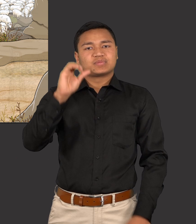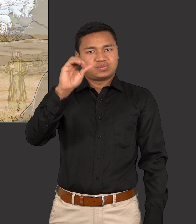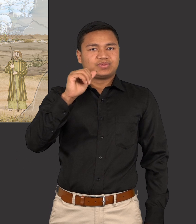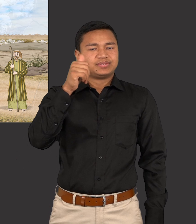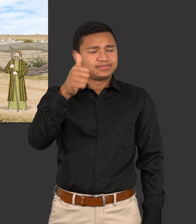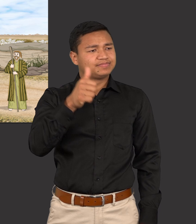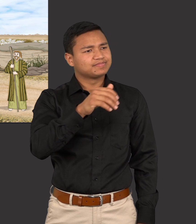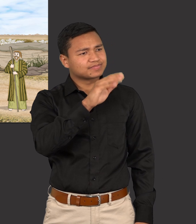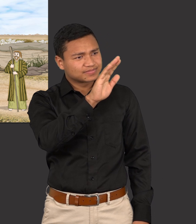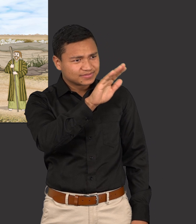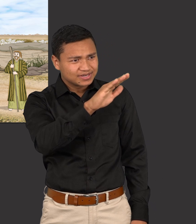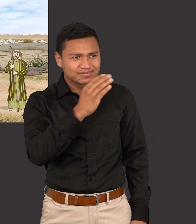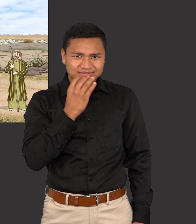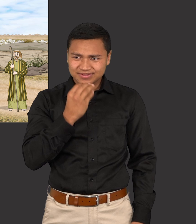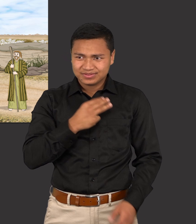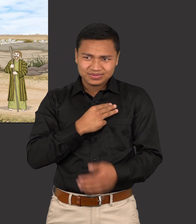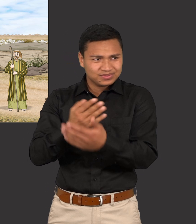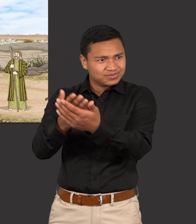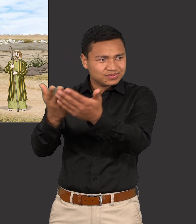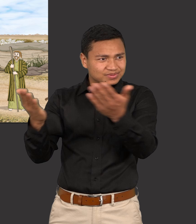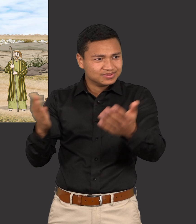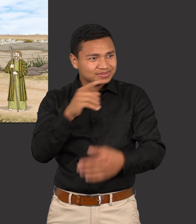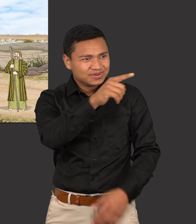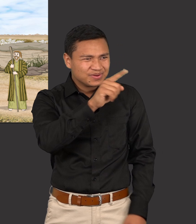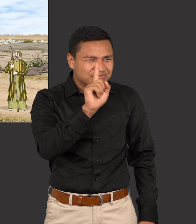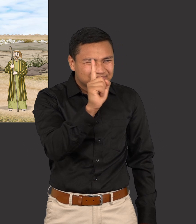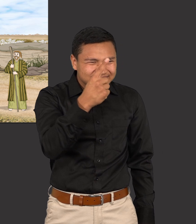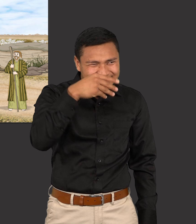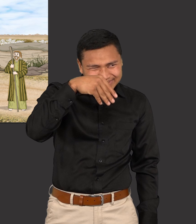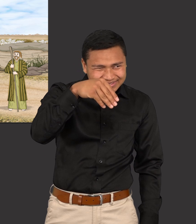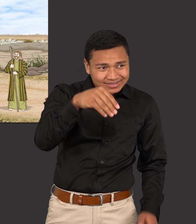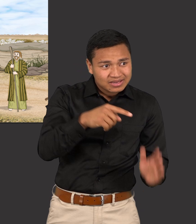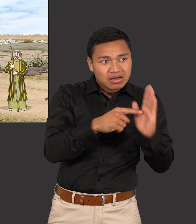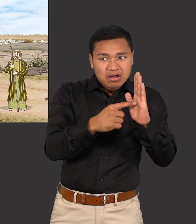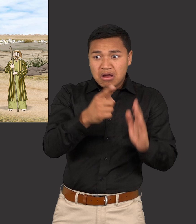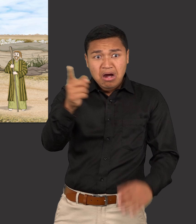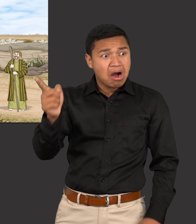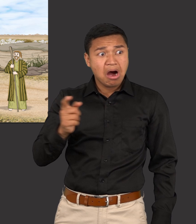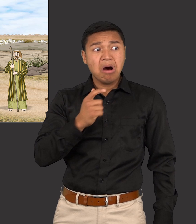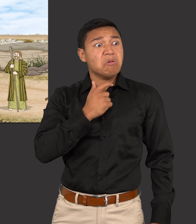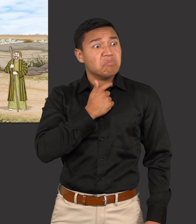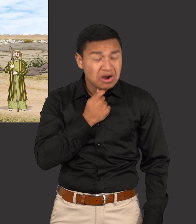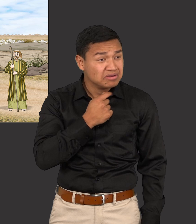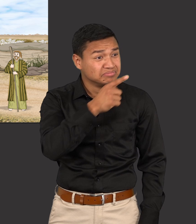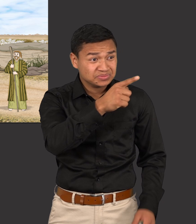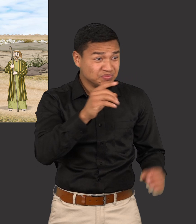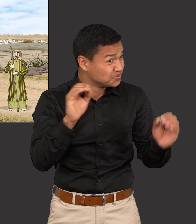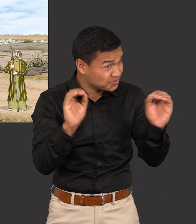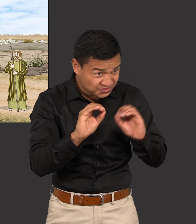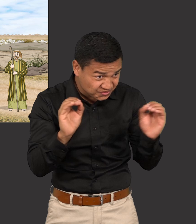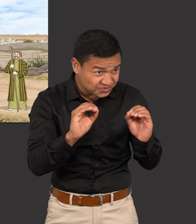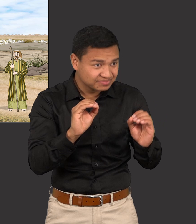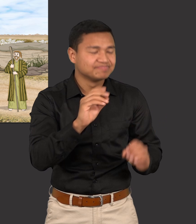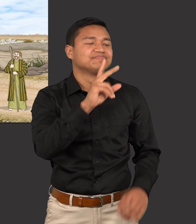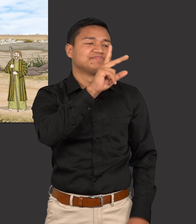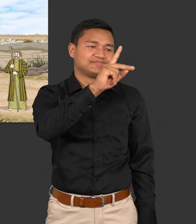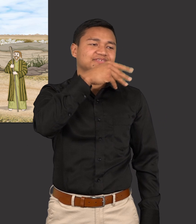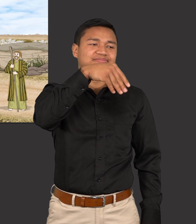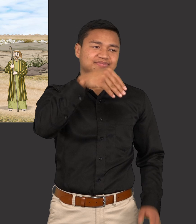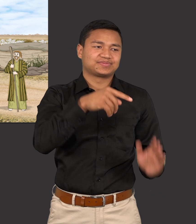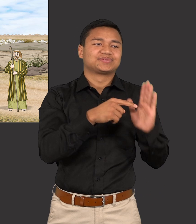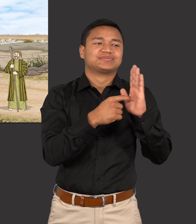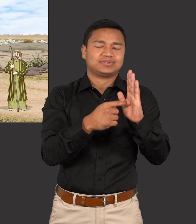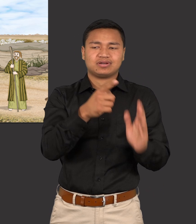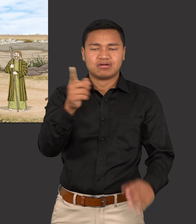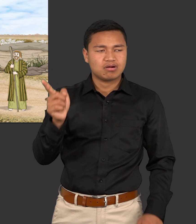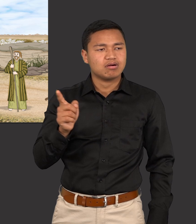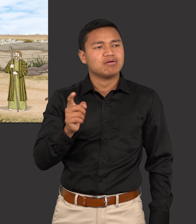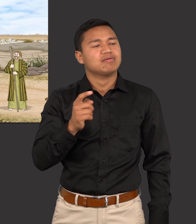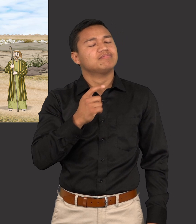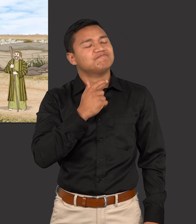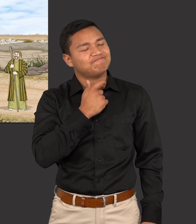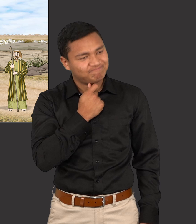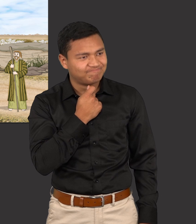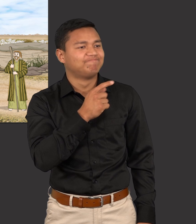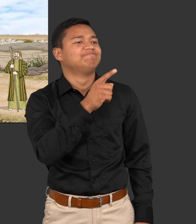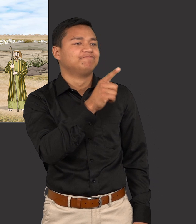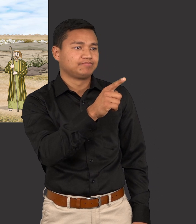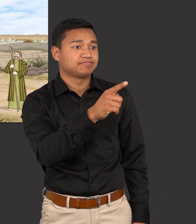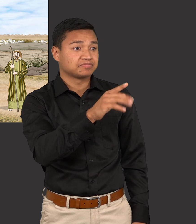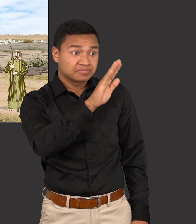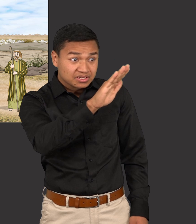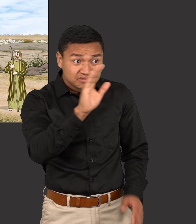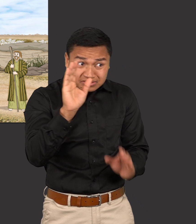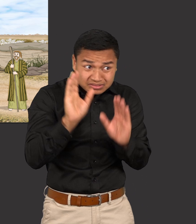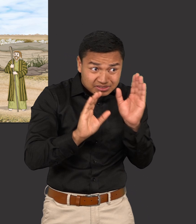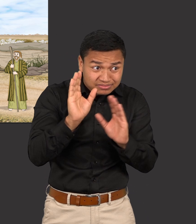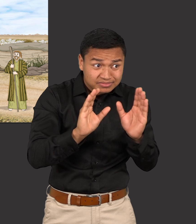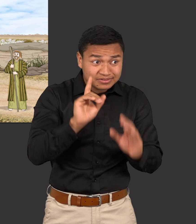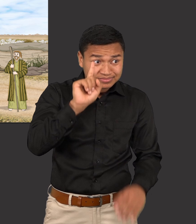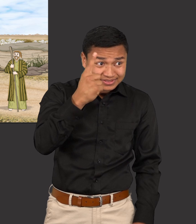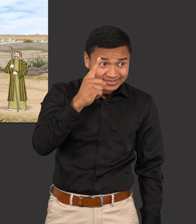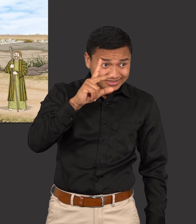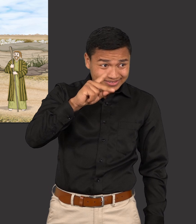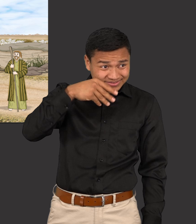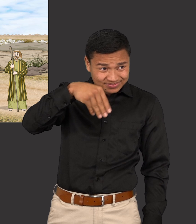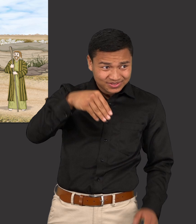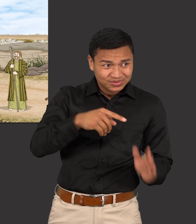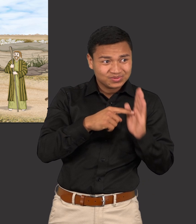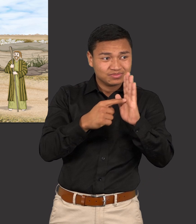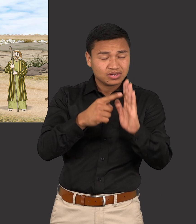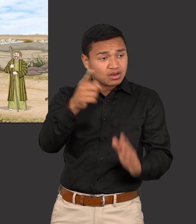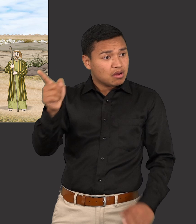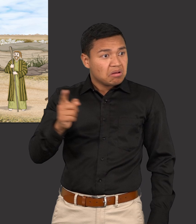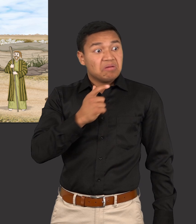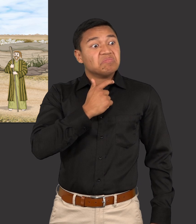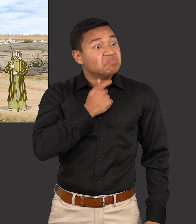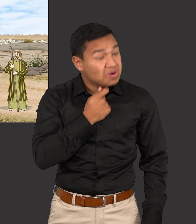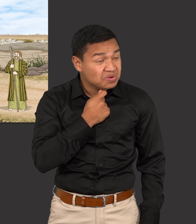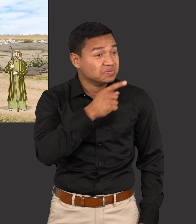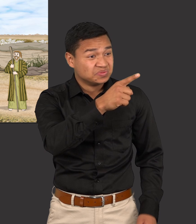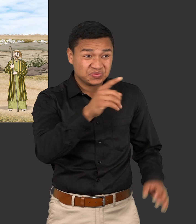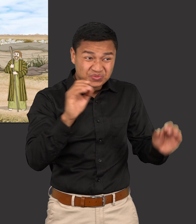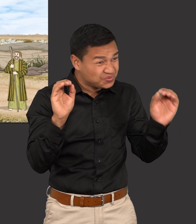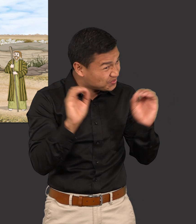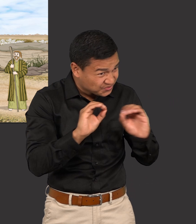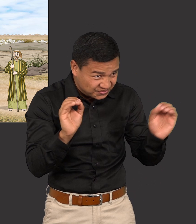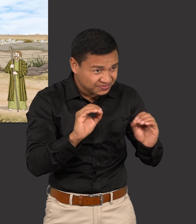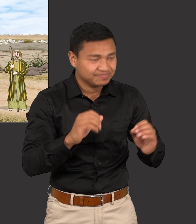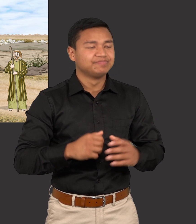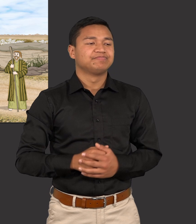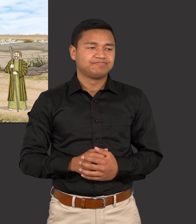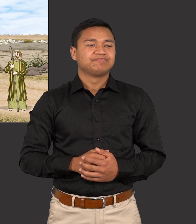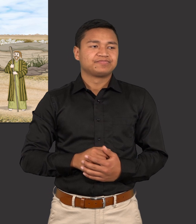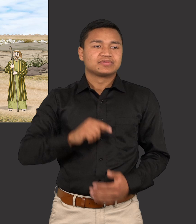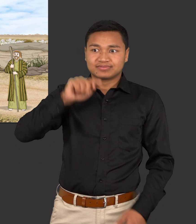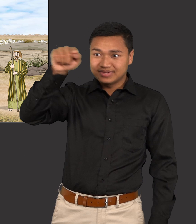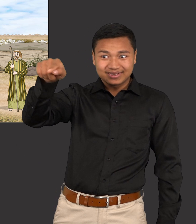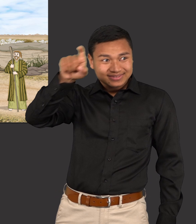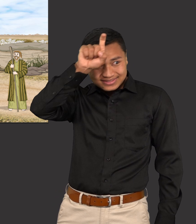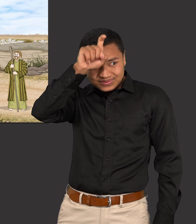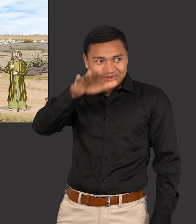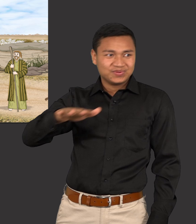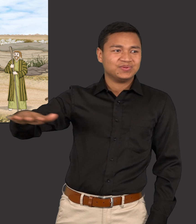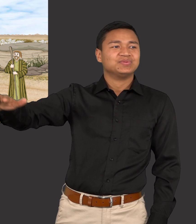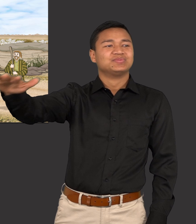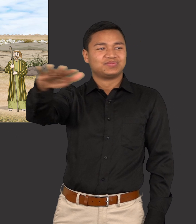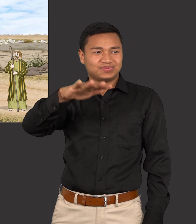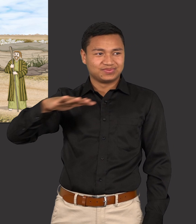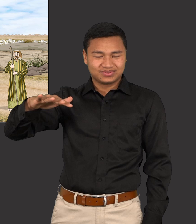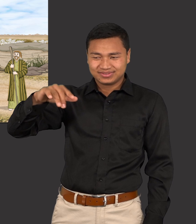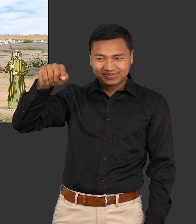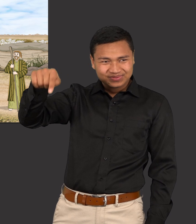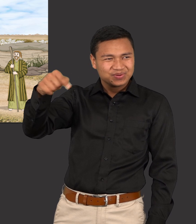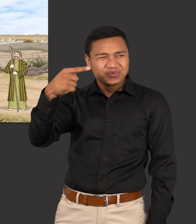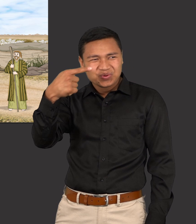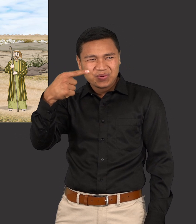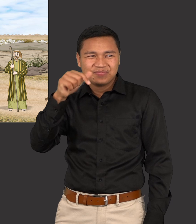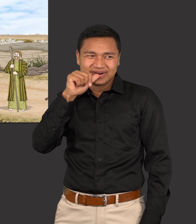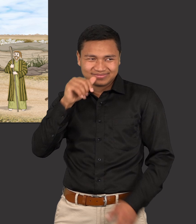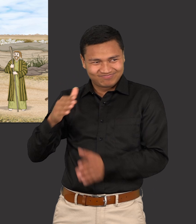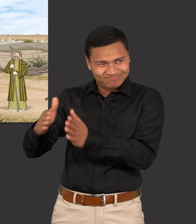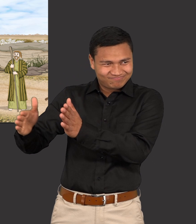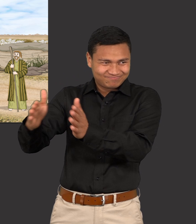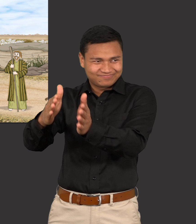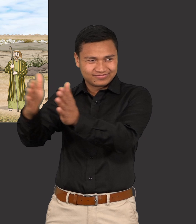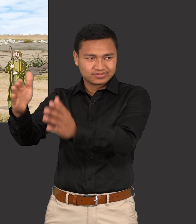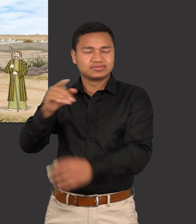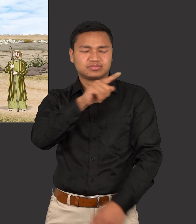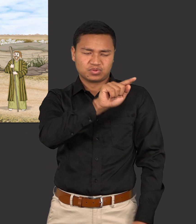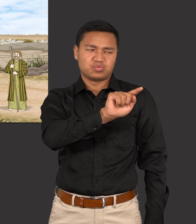And the LORD said, “If they refuse to believe you or heed the witness of the first sign, they may believe that of the second.